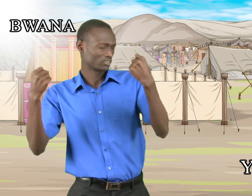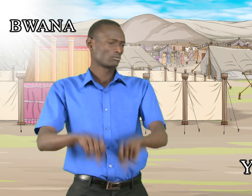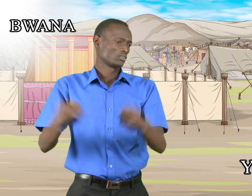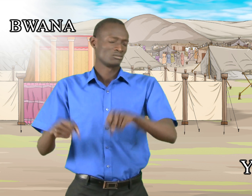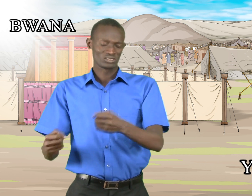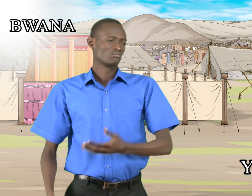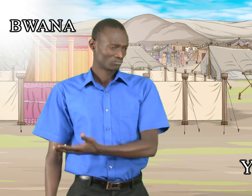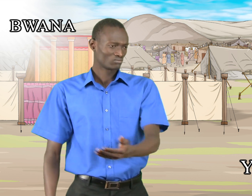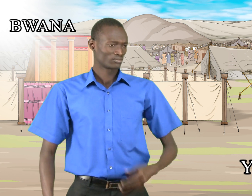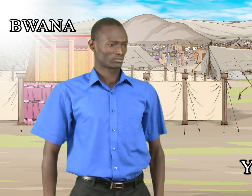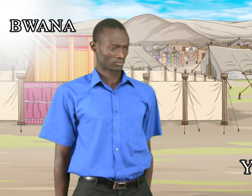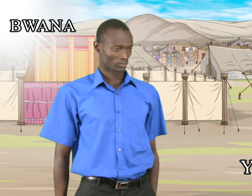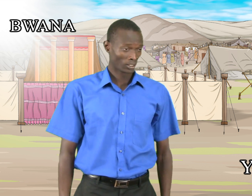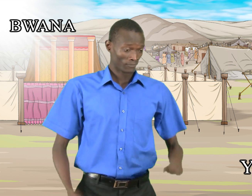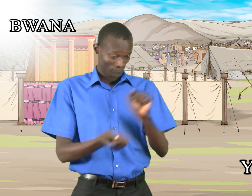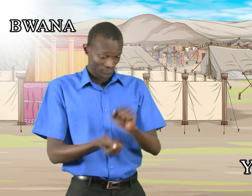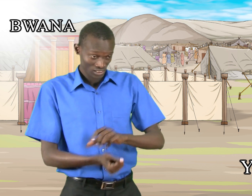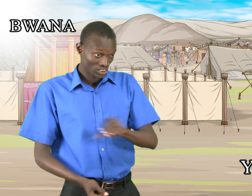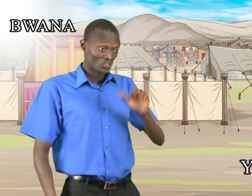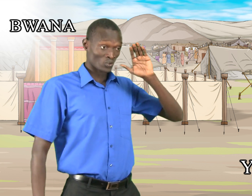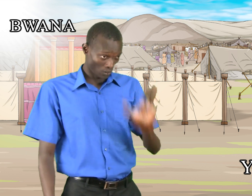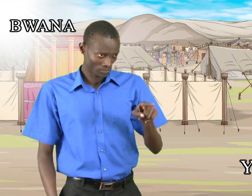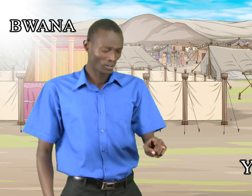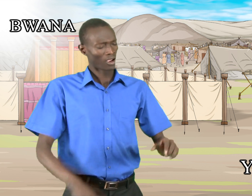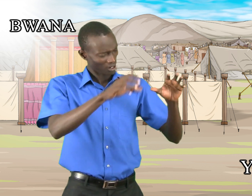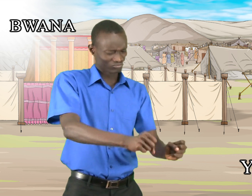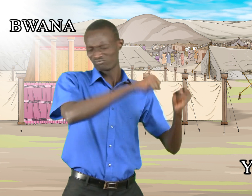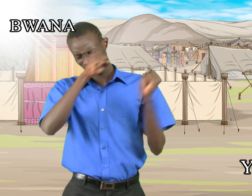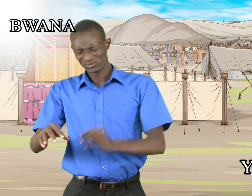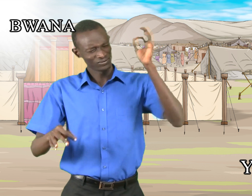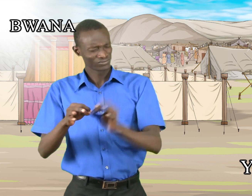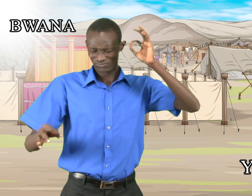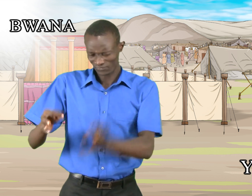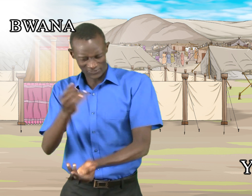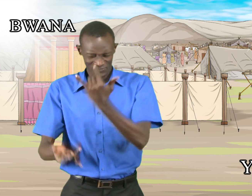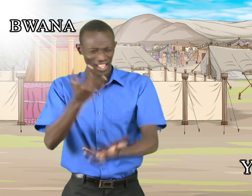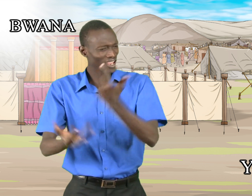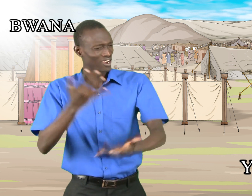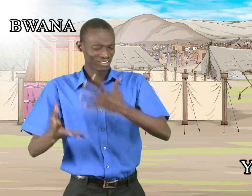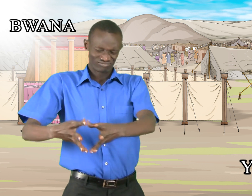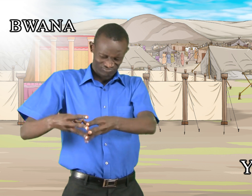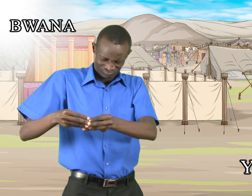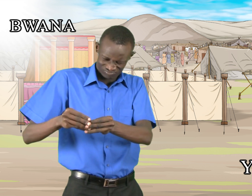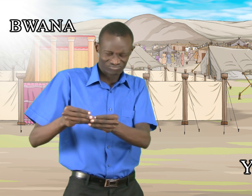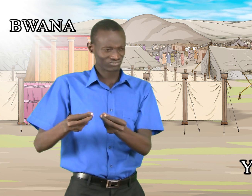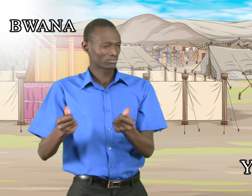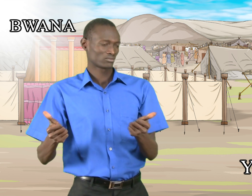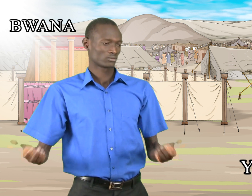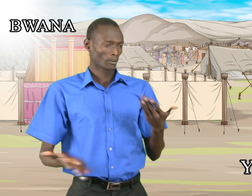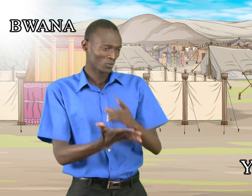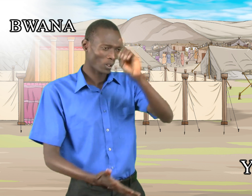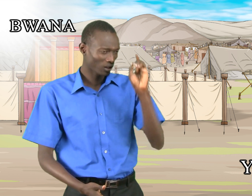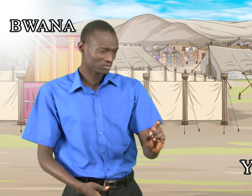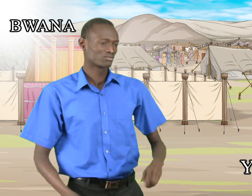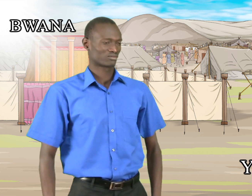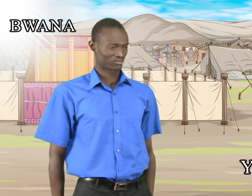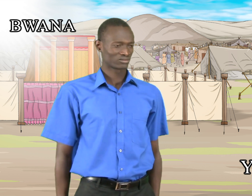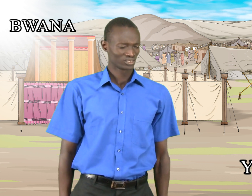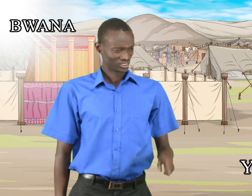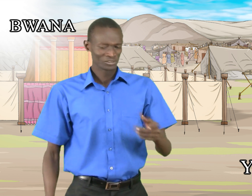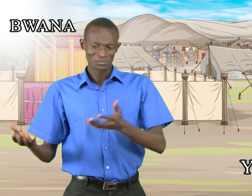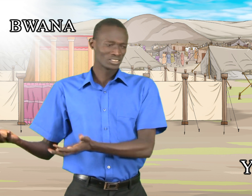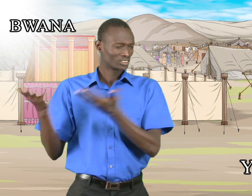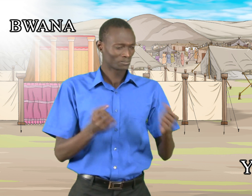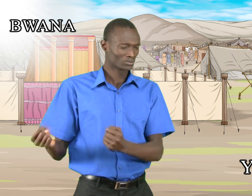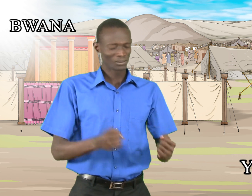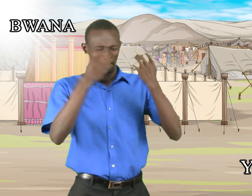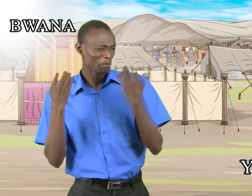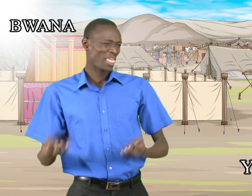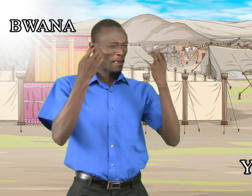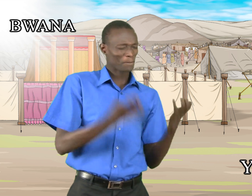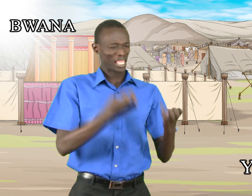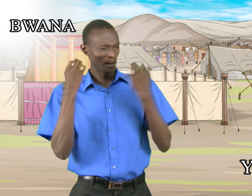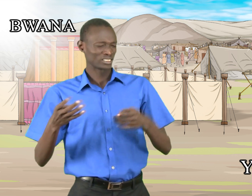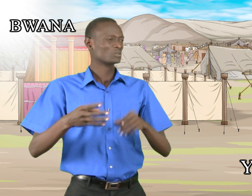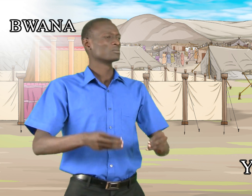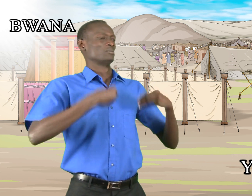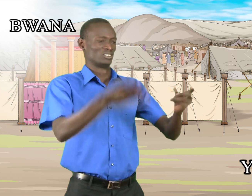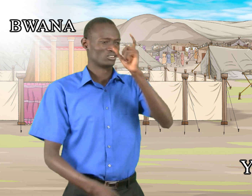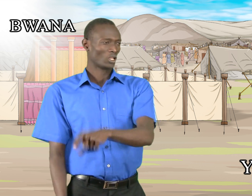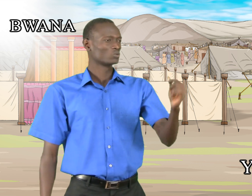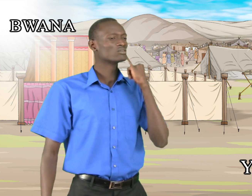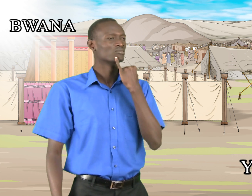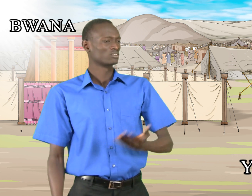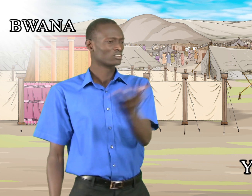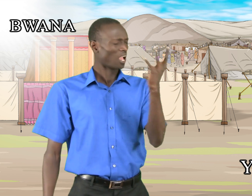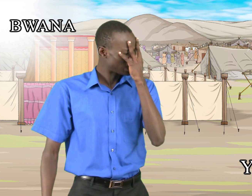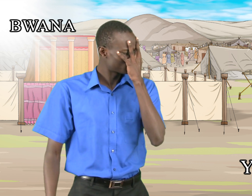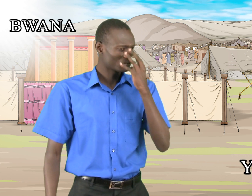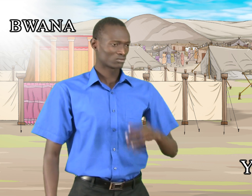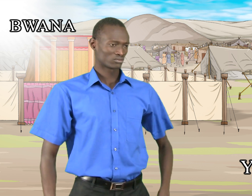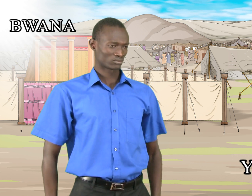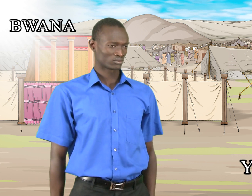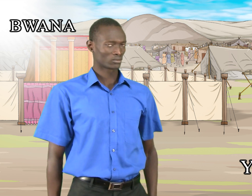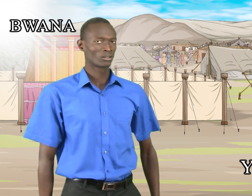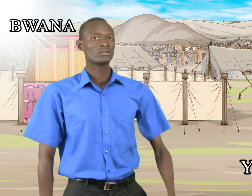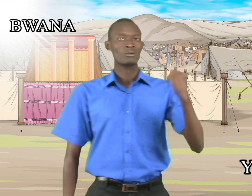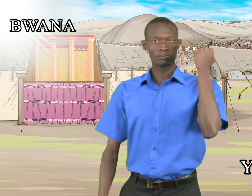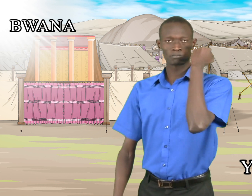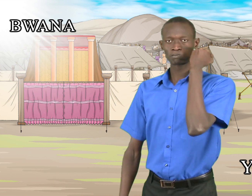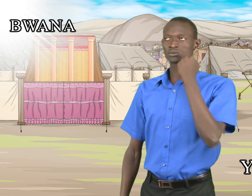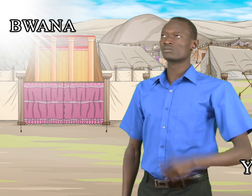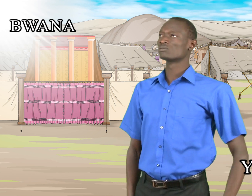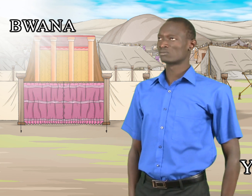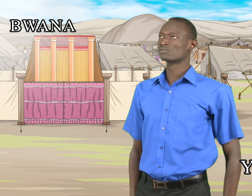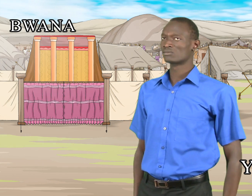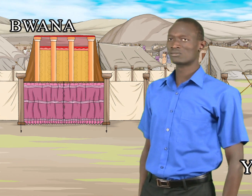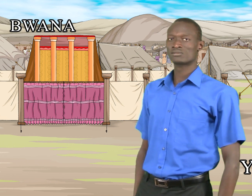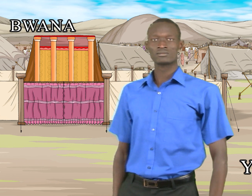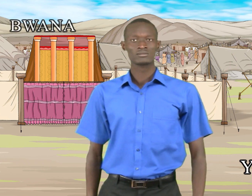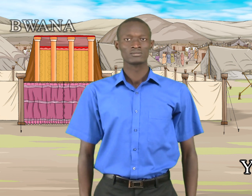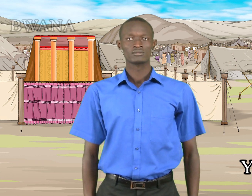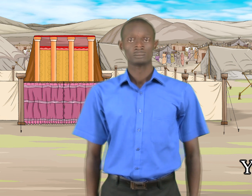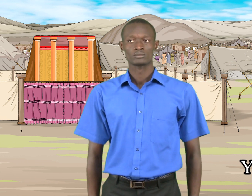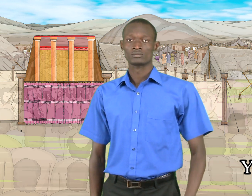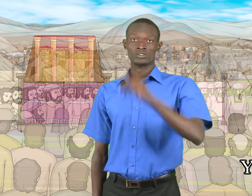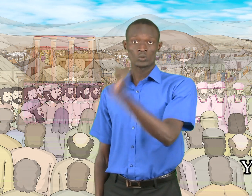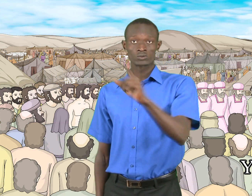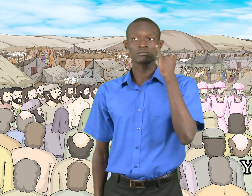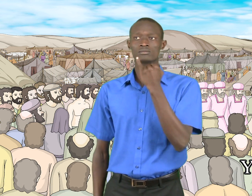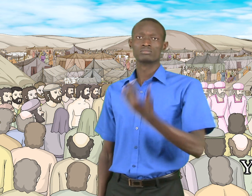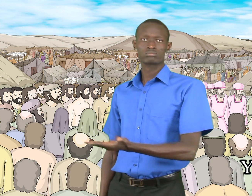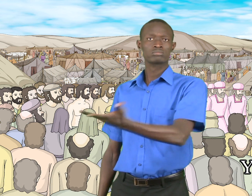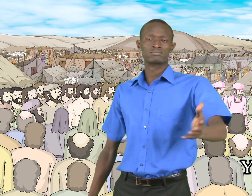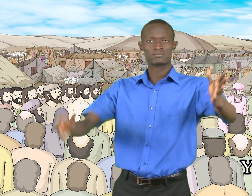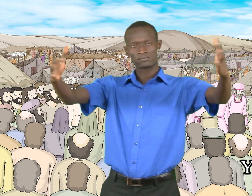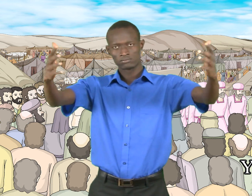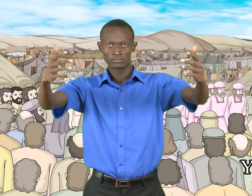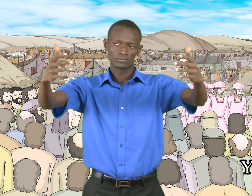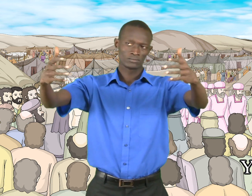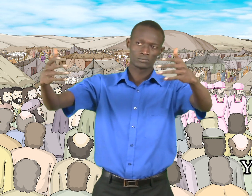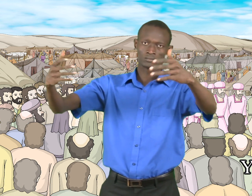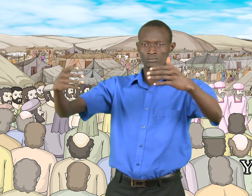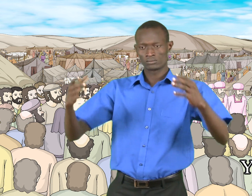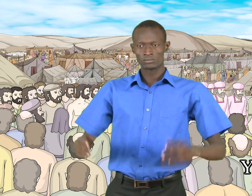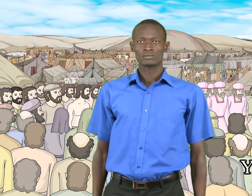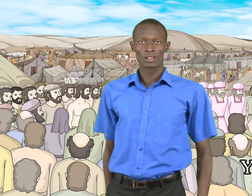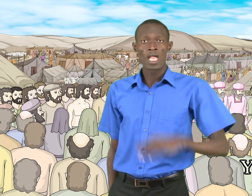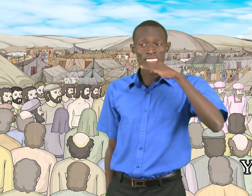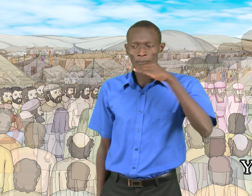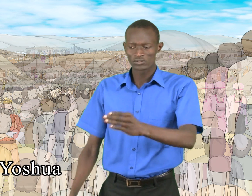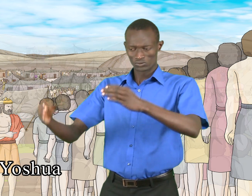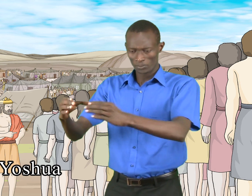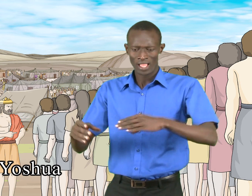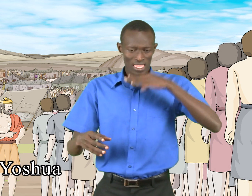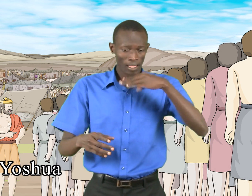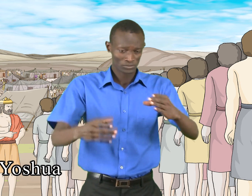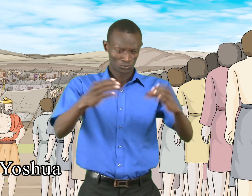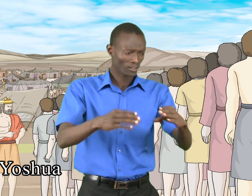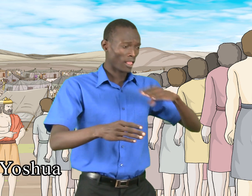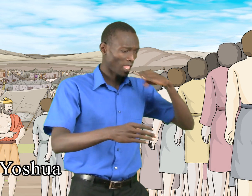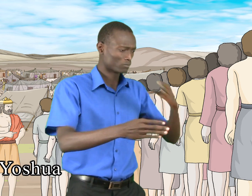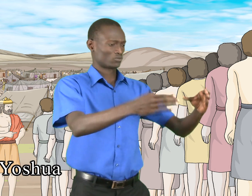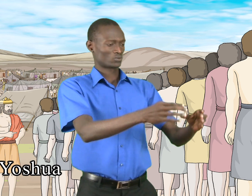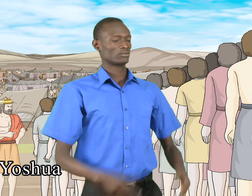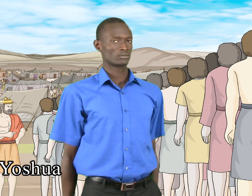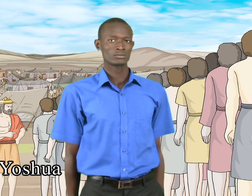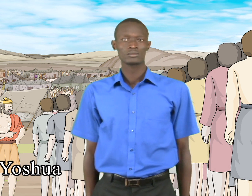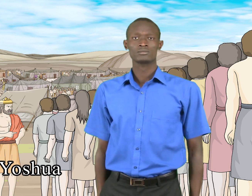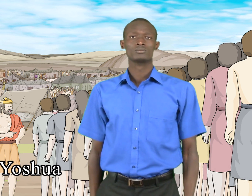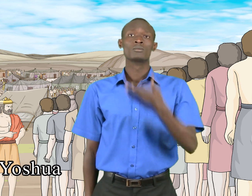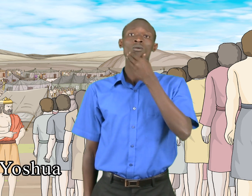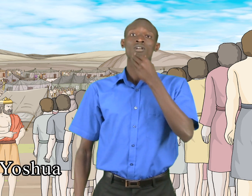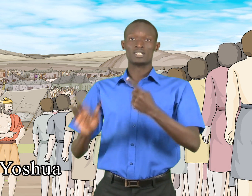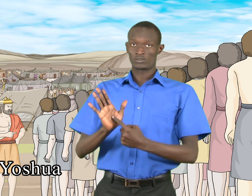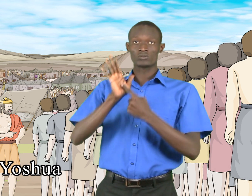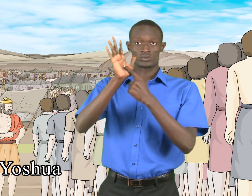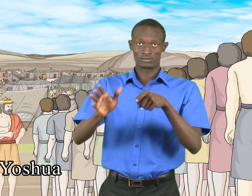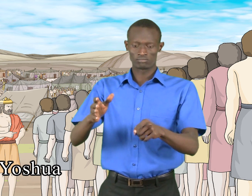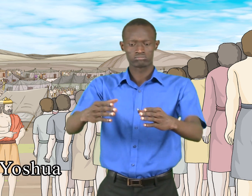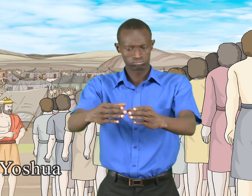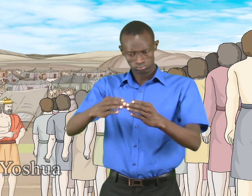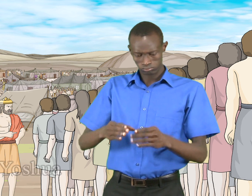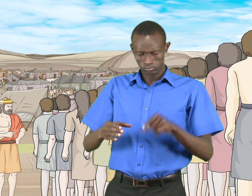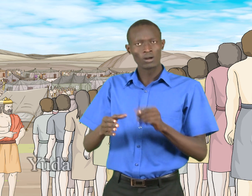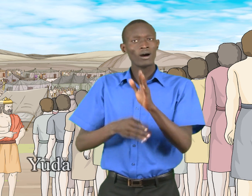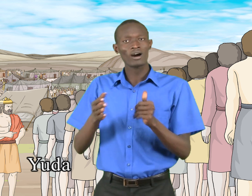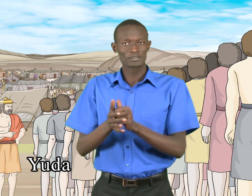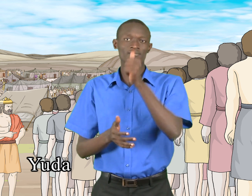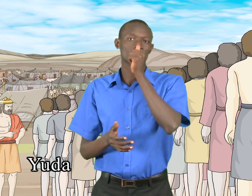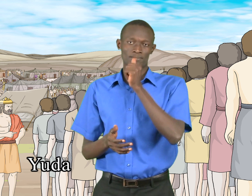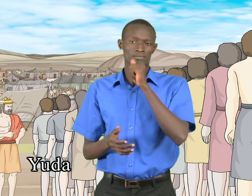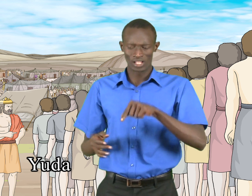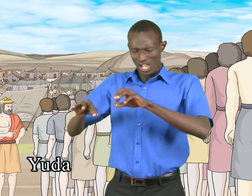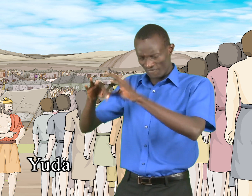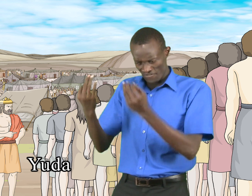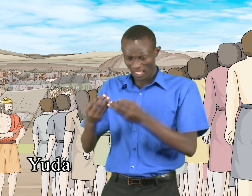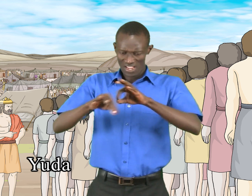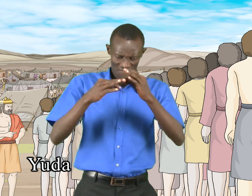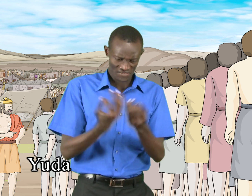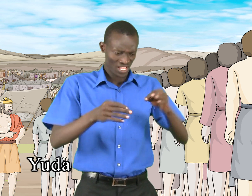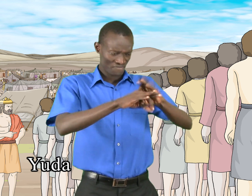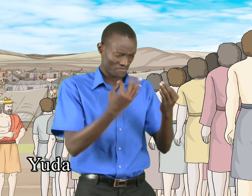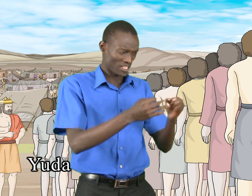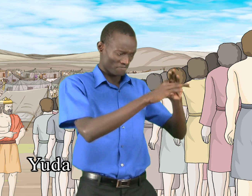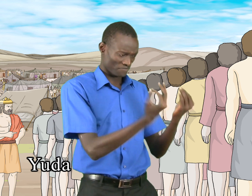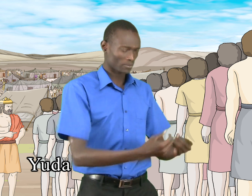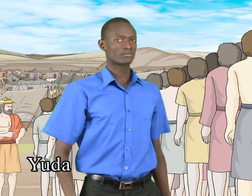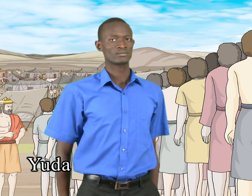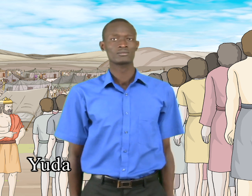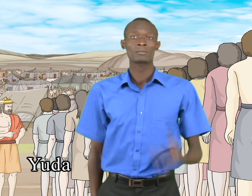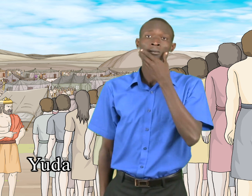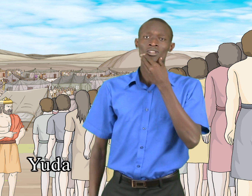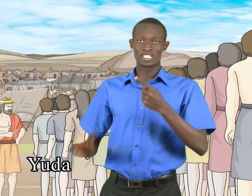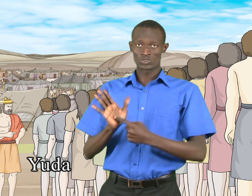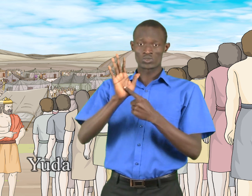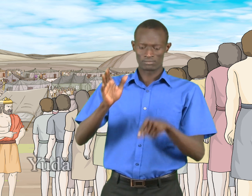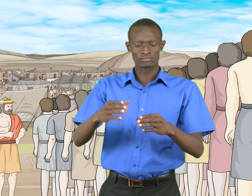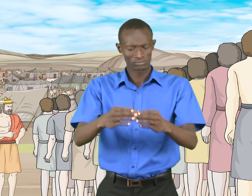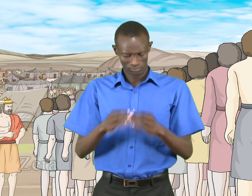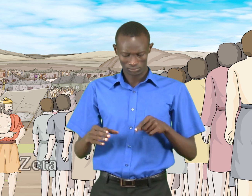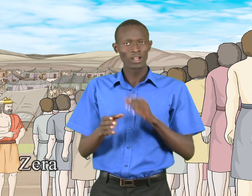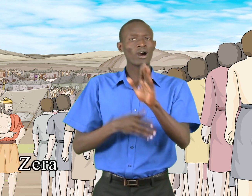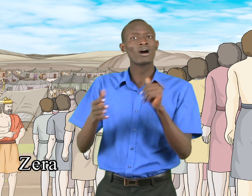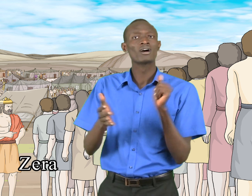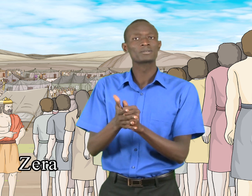The one who is caught with the things devoted to destruction must be burned, along with all that belongs to him, because he has transgressed the covenant of the LORD and committed an outrage in Israel.’” So Joshua arose early the next morning and had Israel come forward tribe by tribe, and the tribe of Judah was selected.